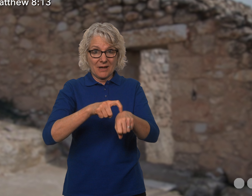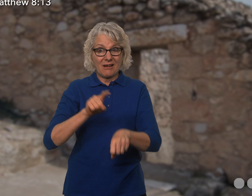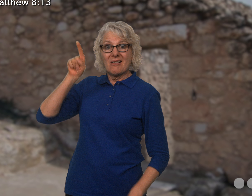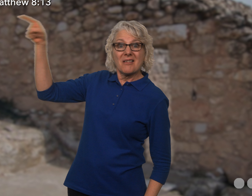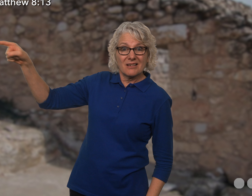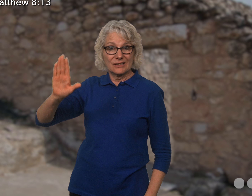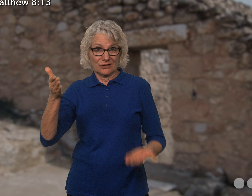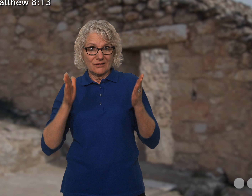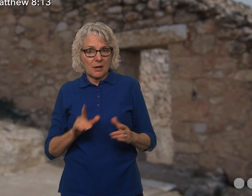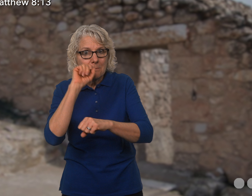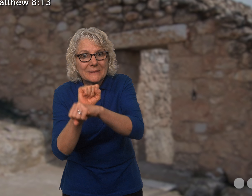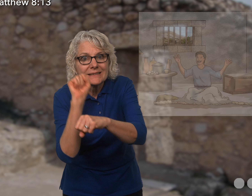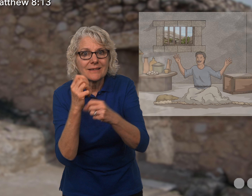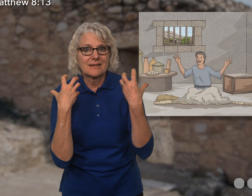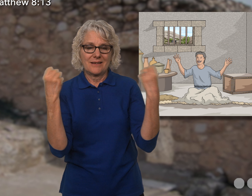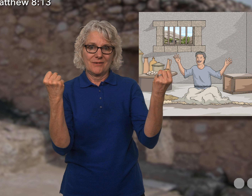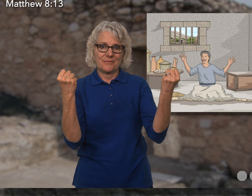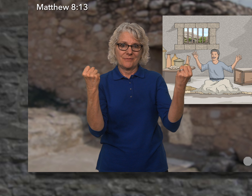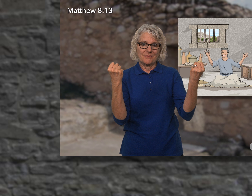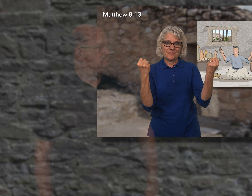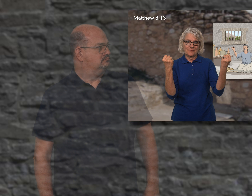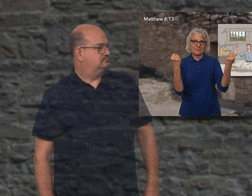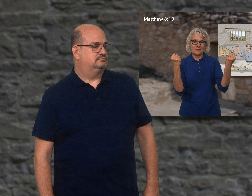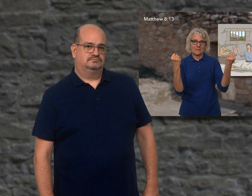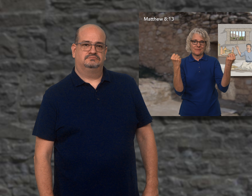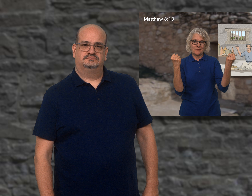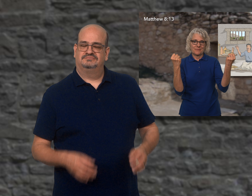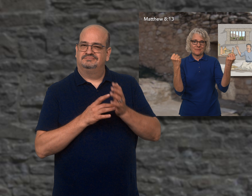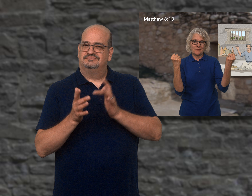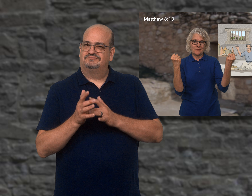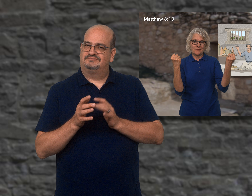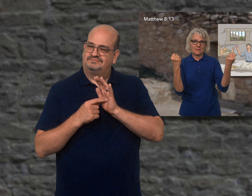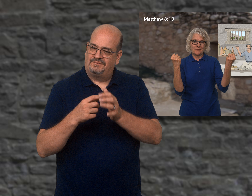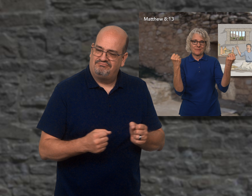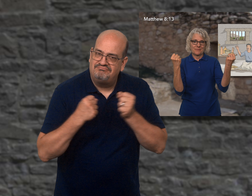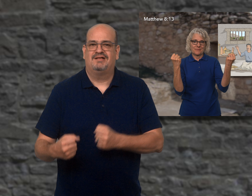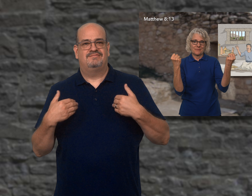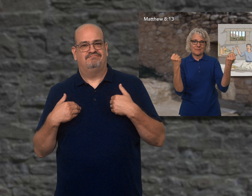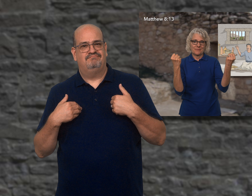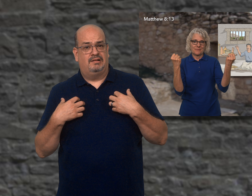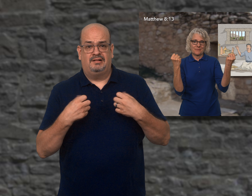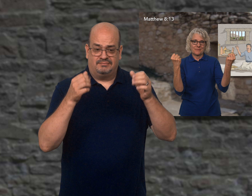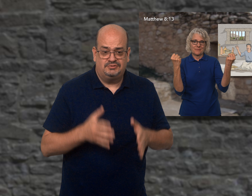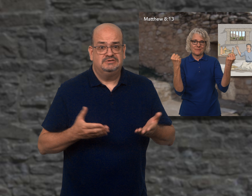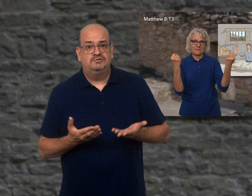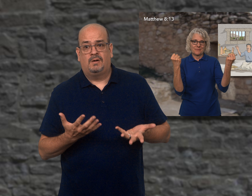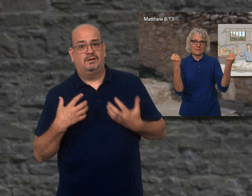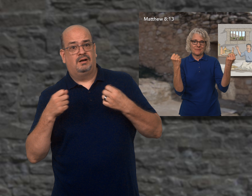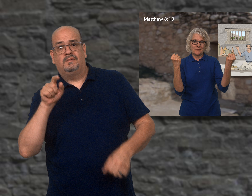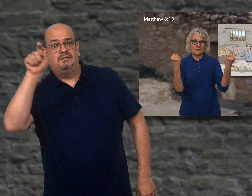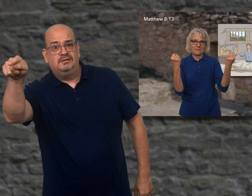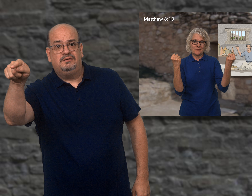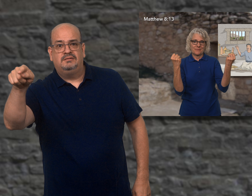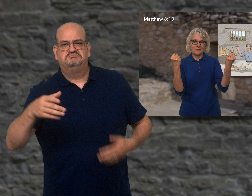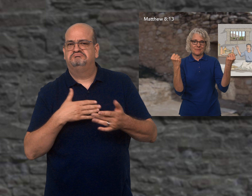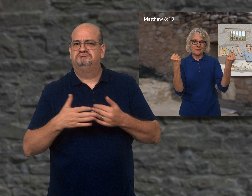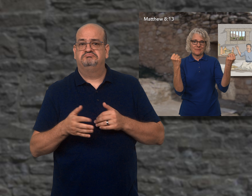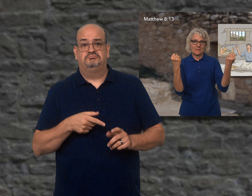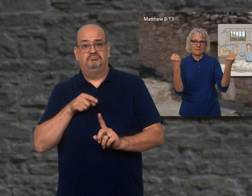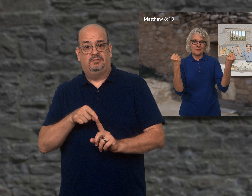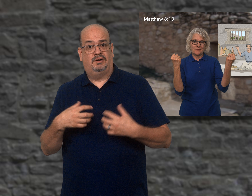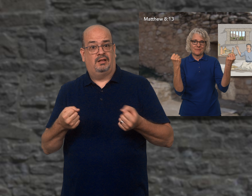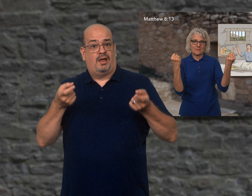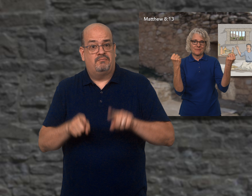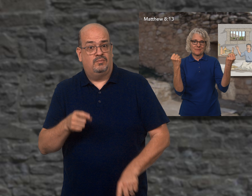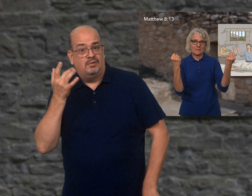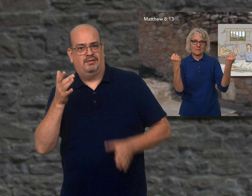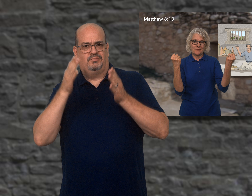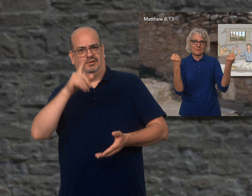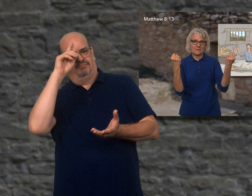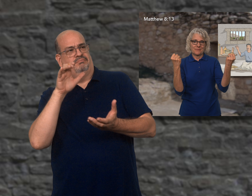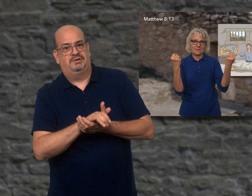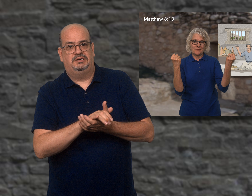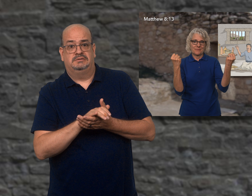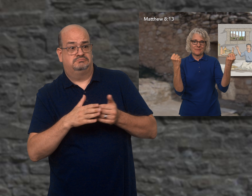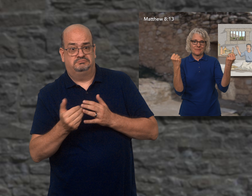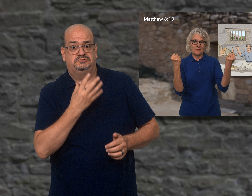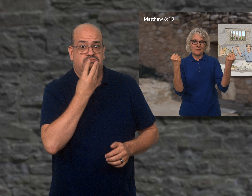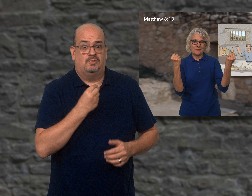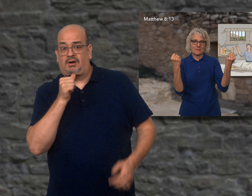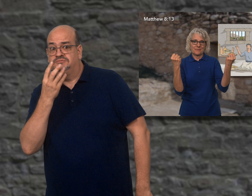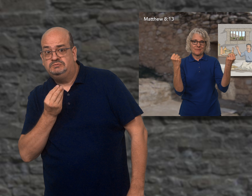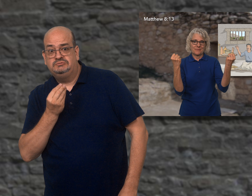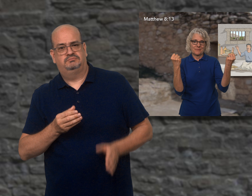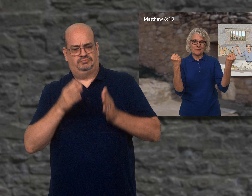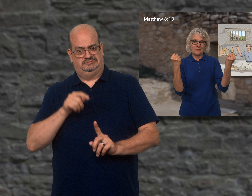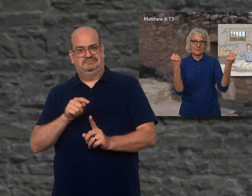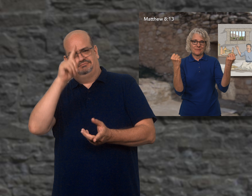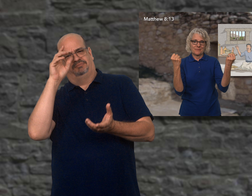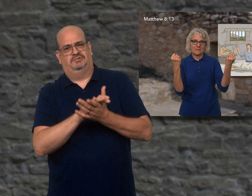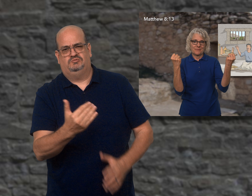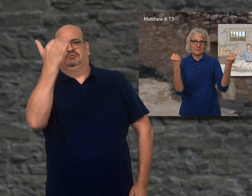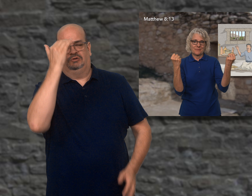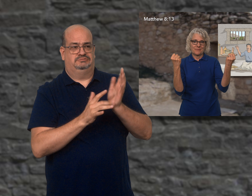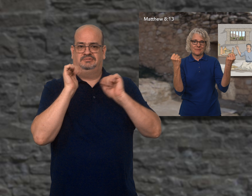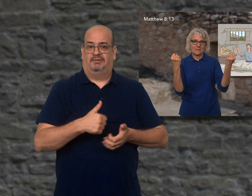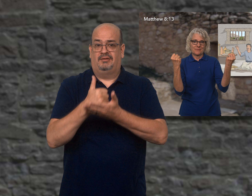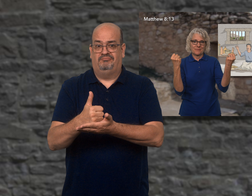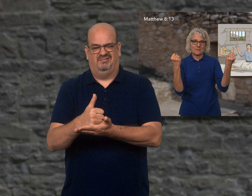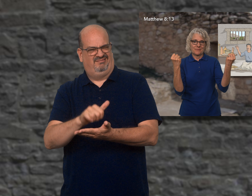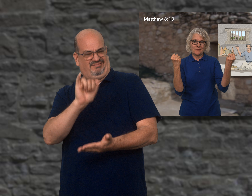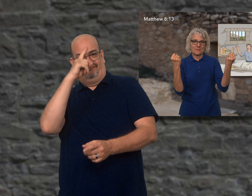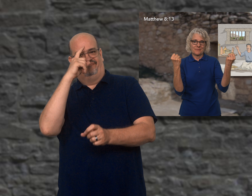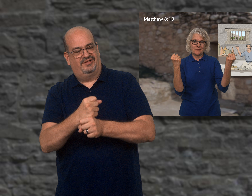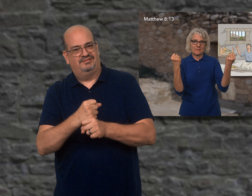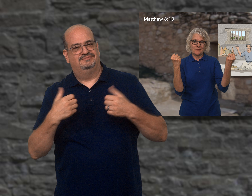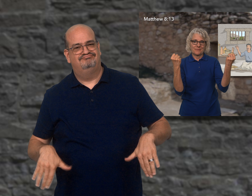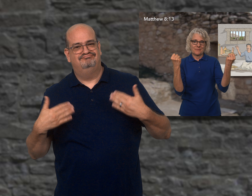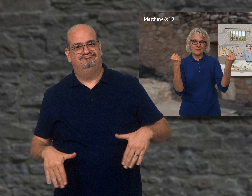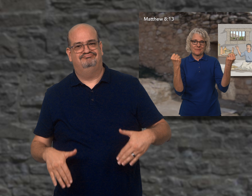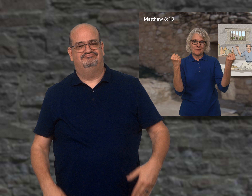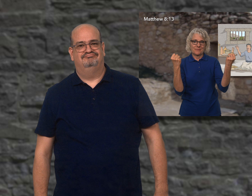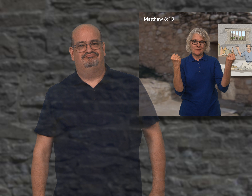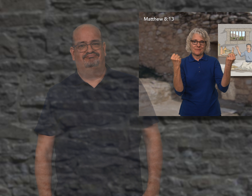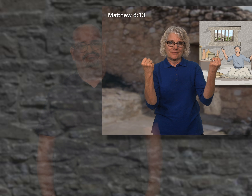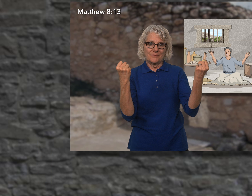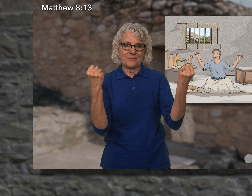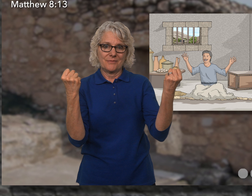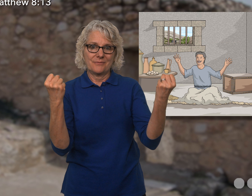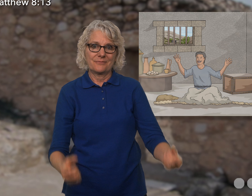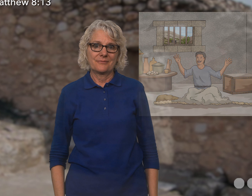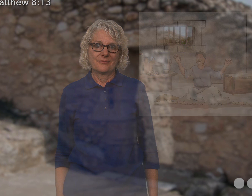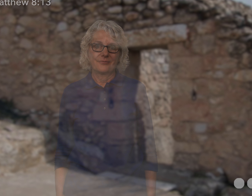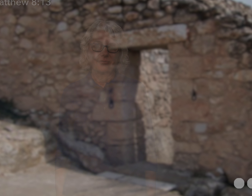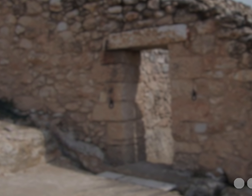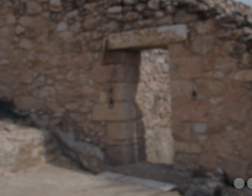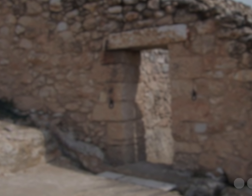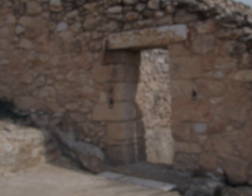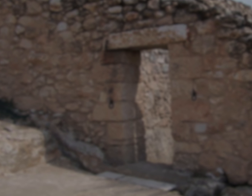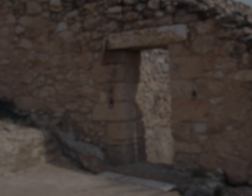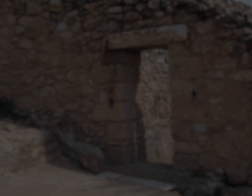And his servant was healed at that very hour.